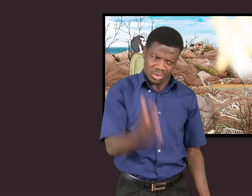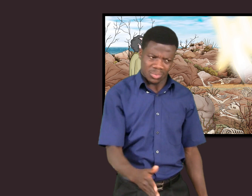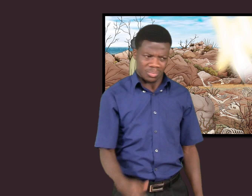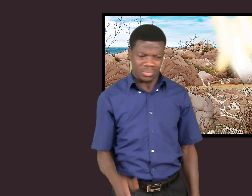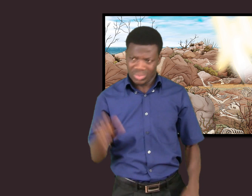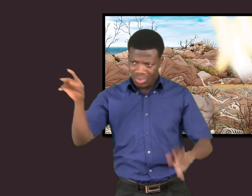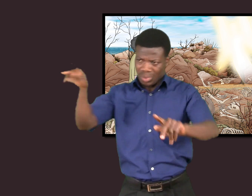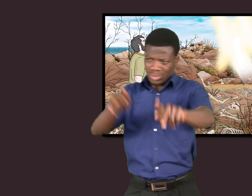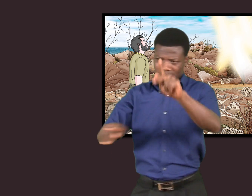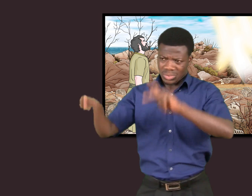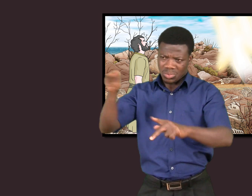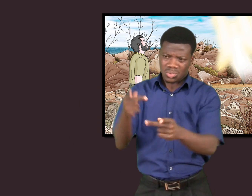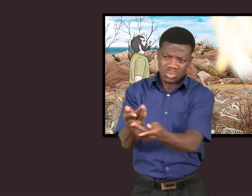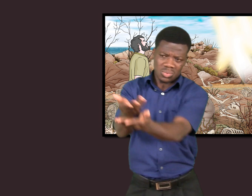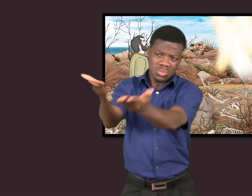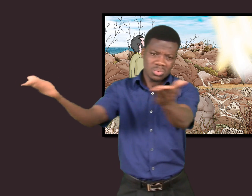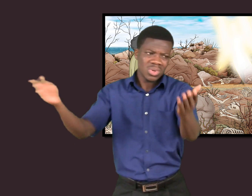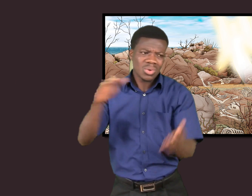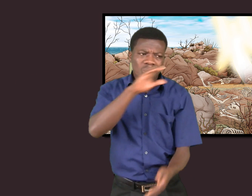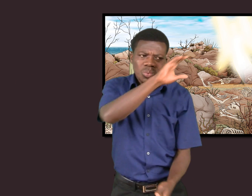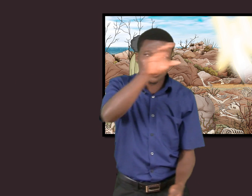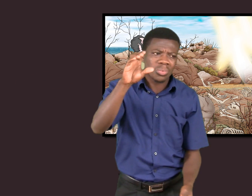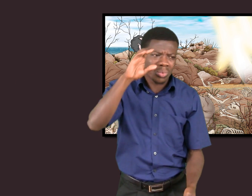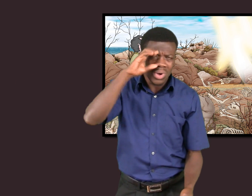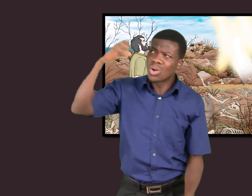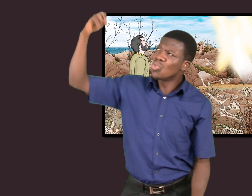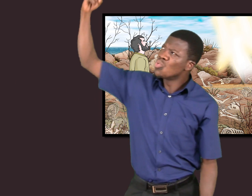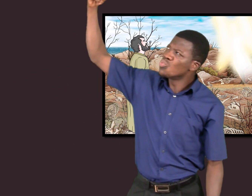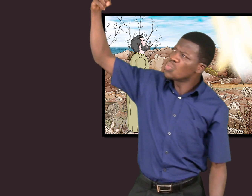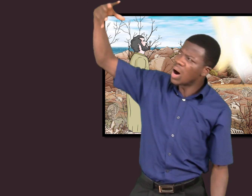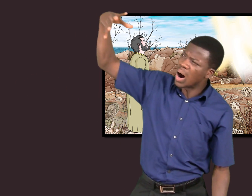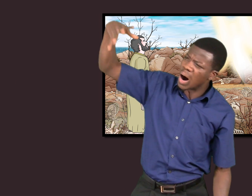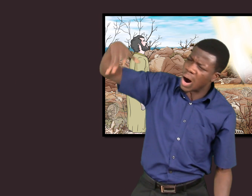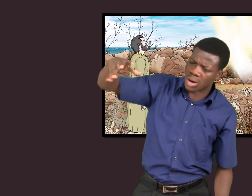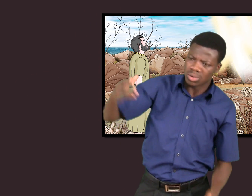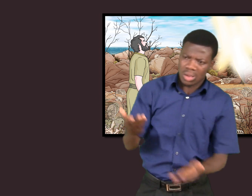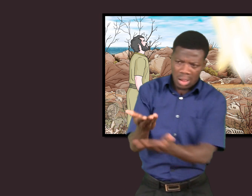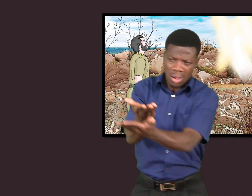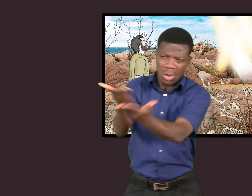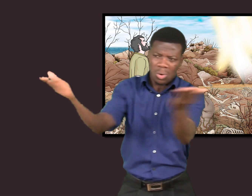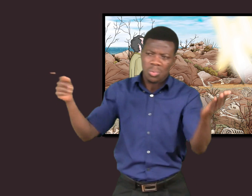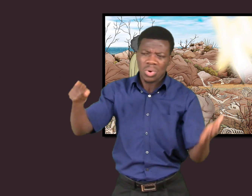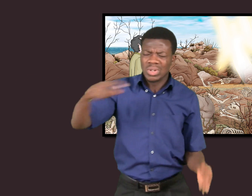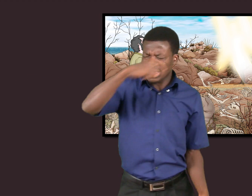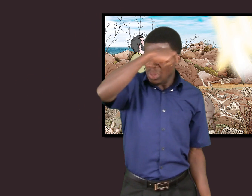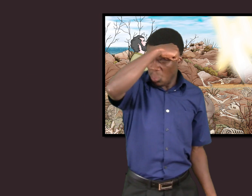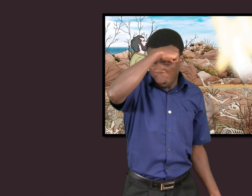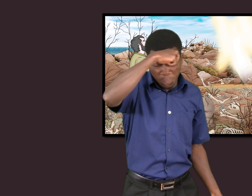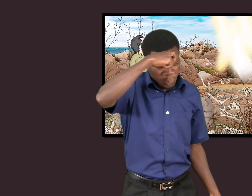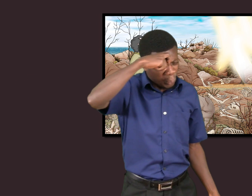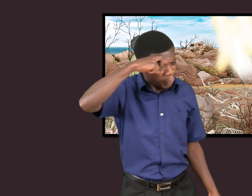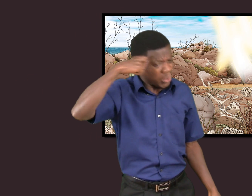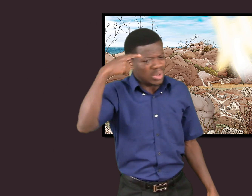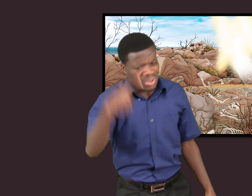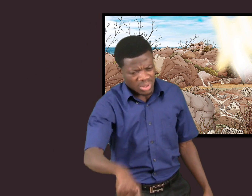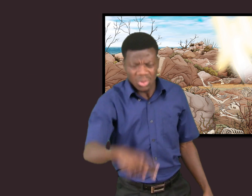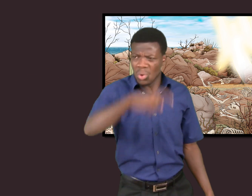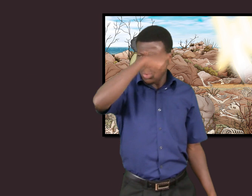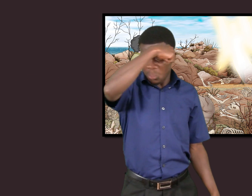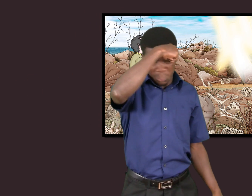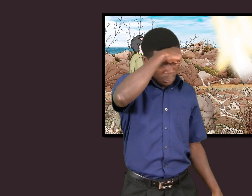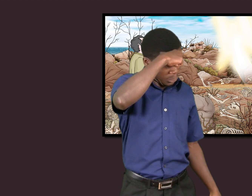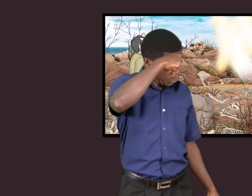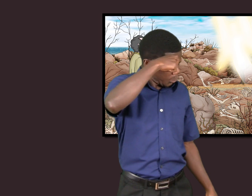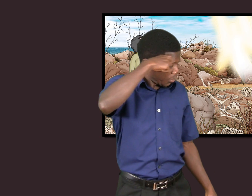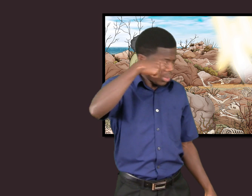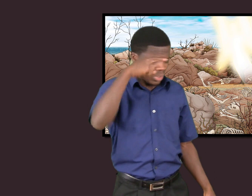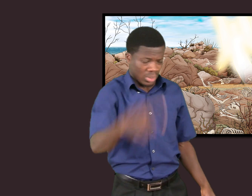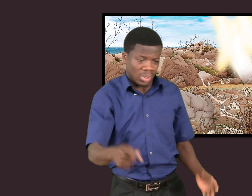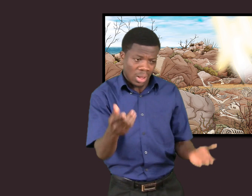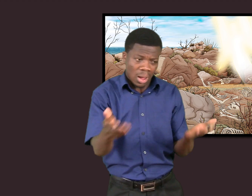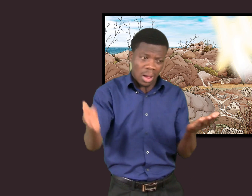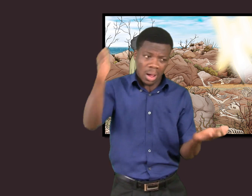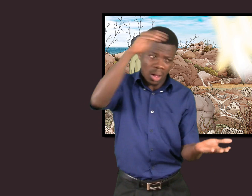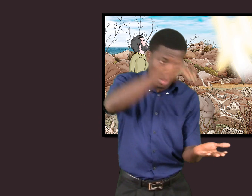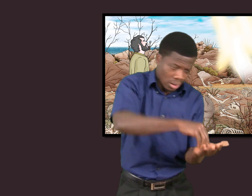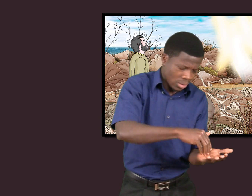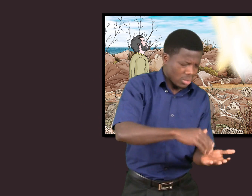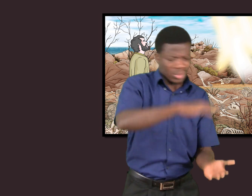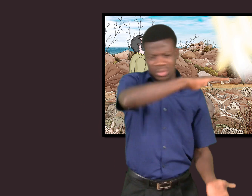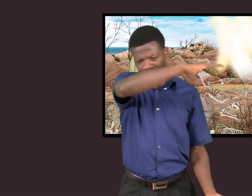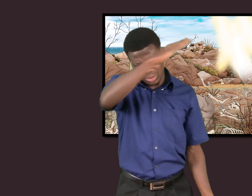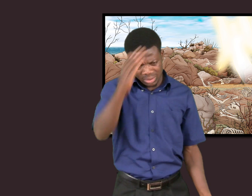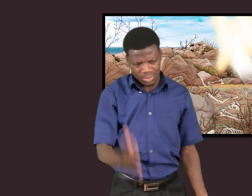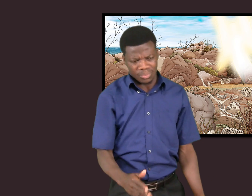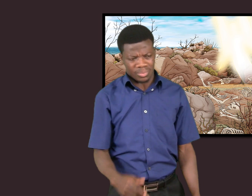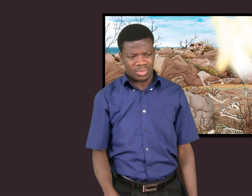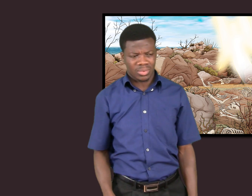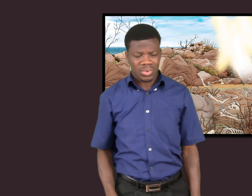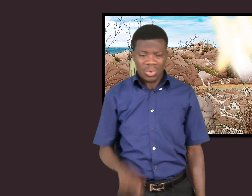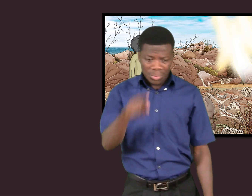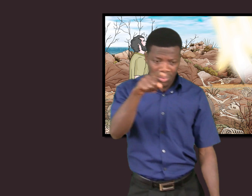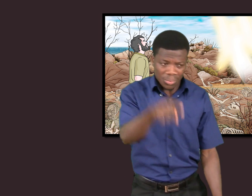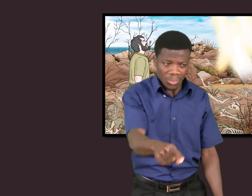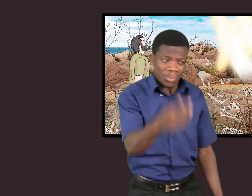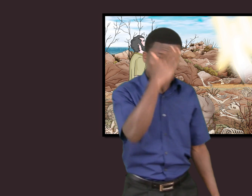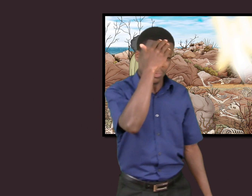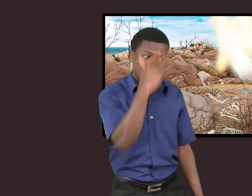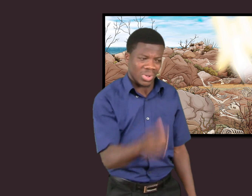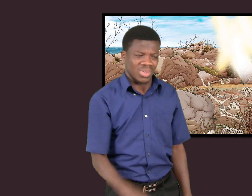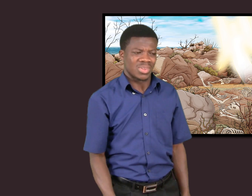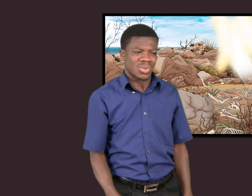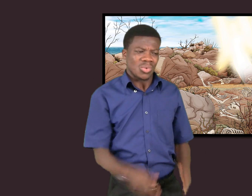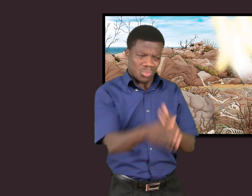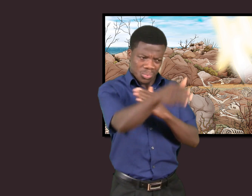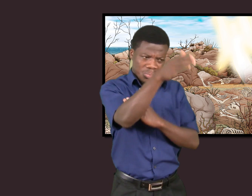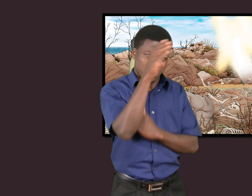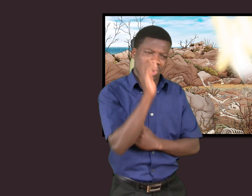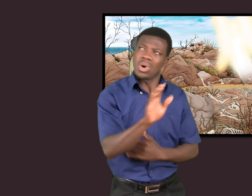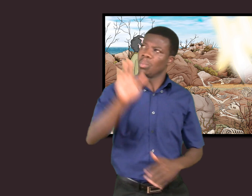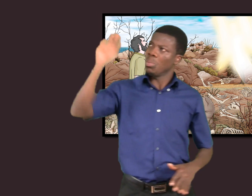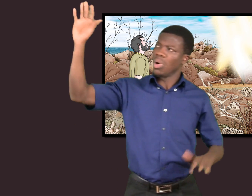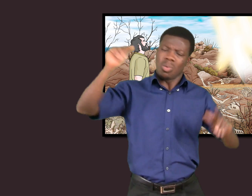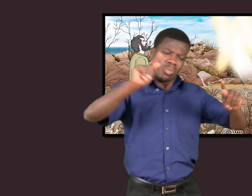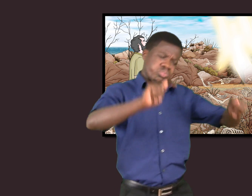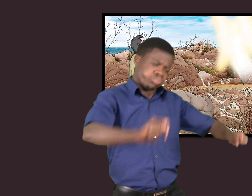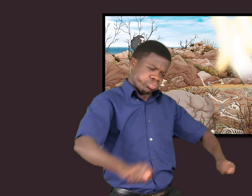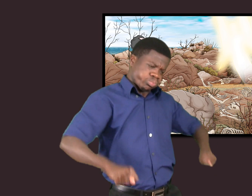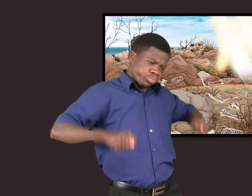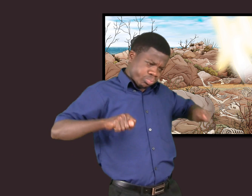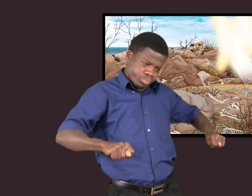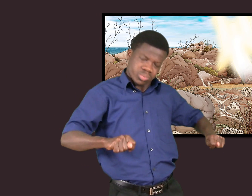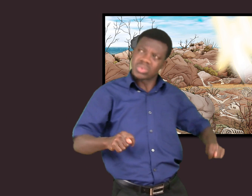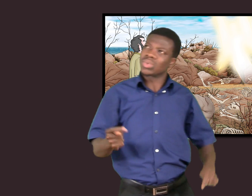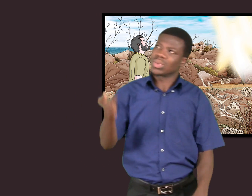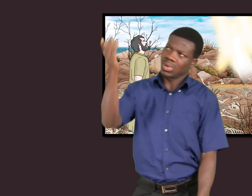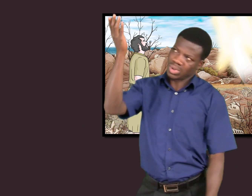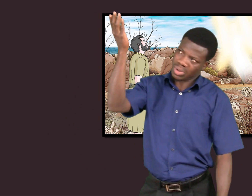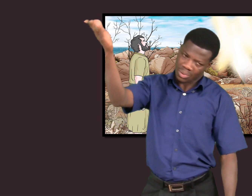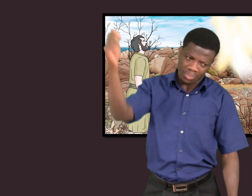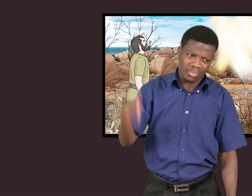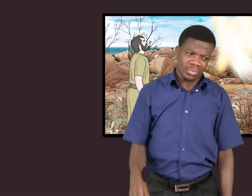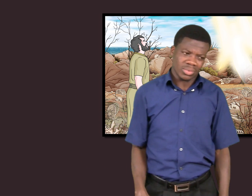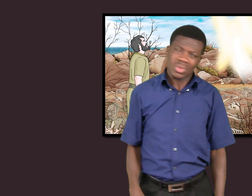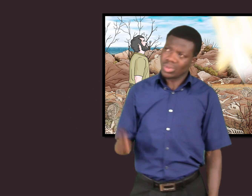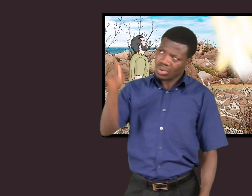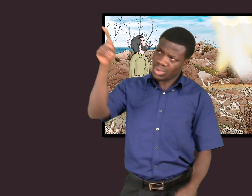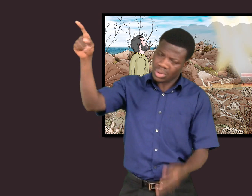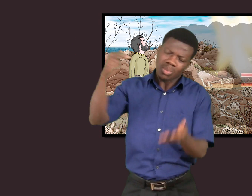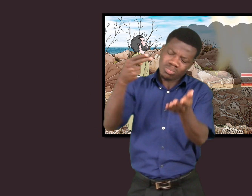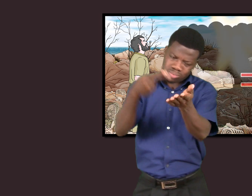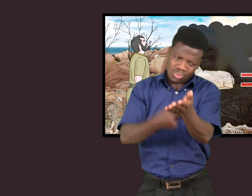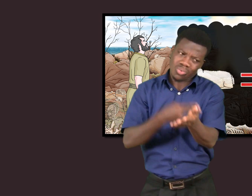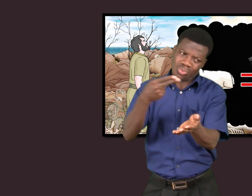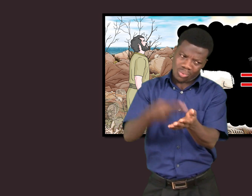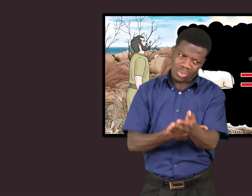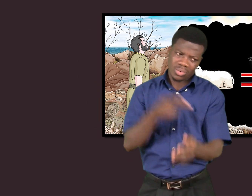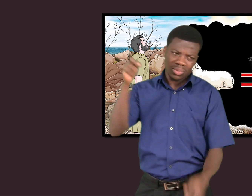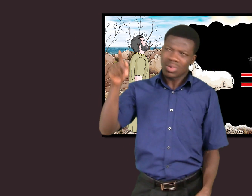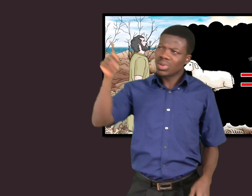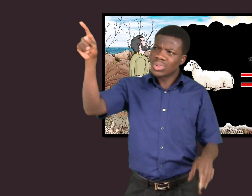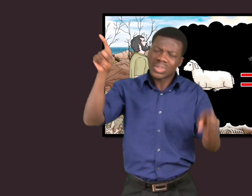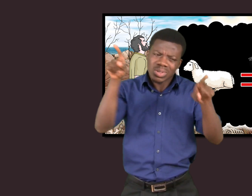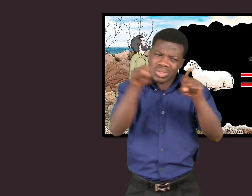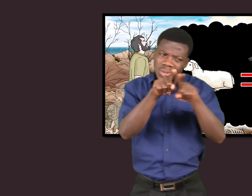nor will the sun beat down upon them, nor any scorching heat.’